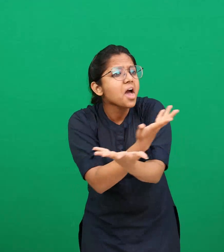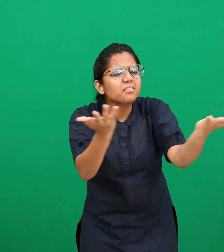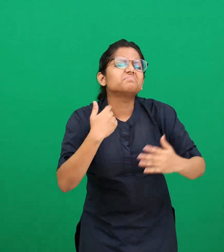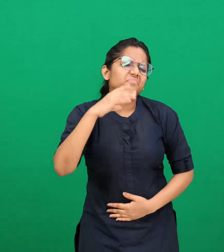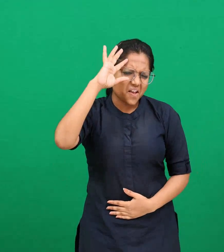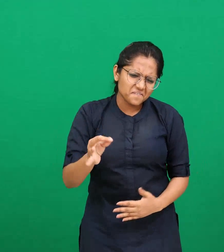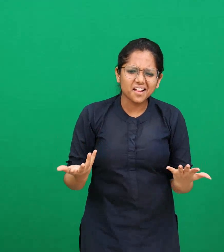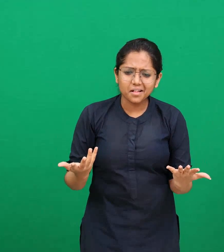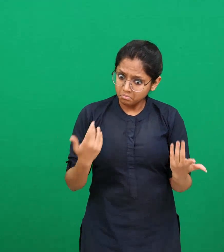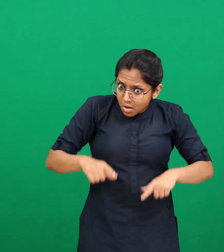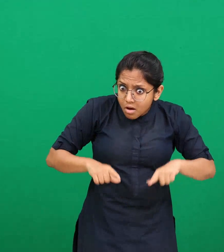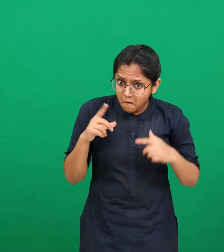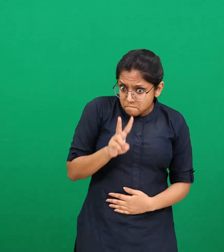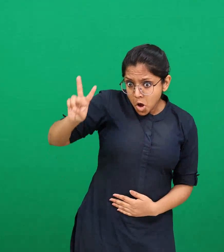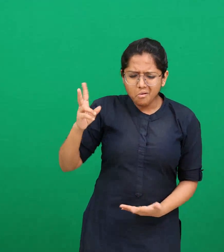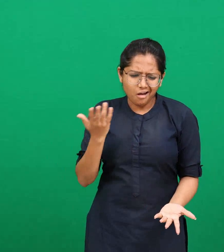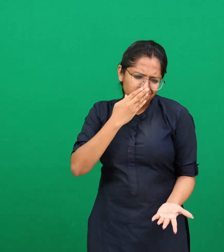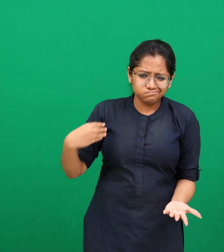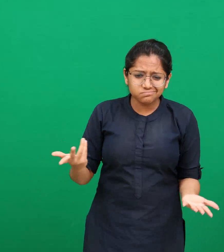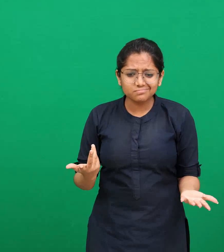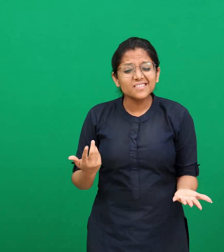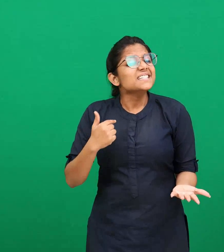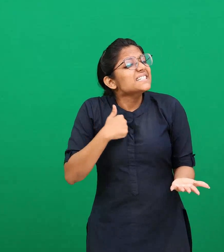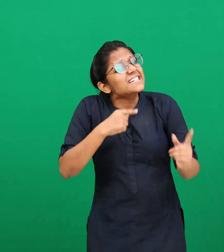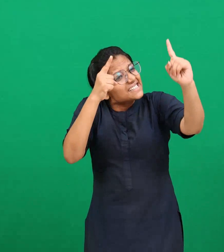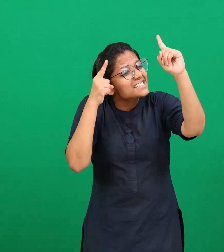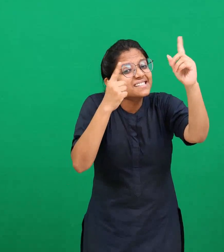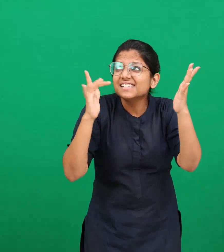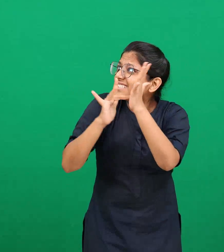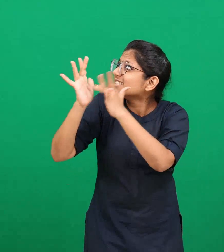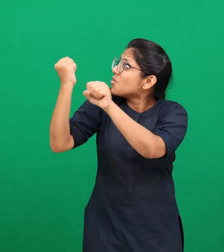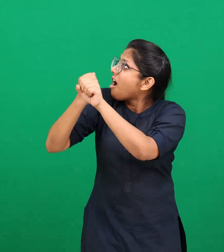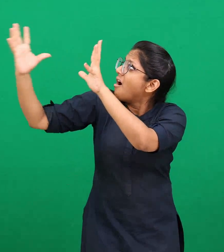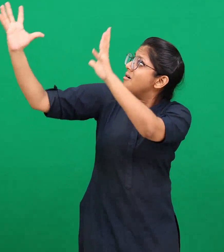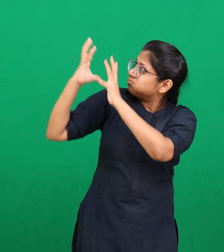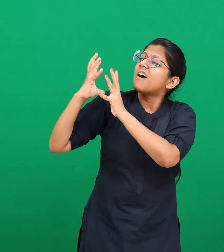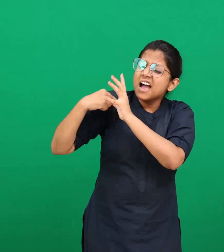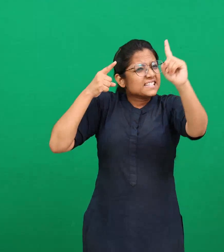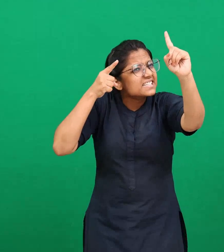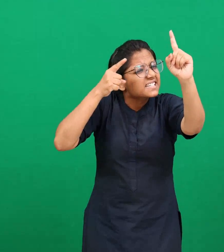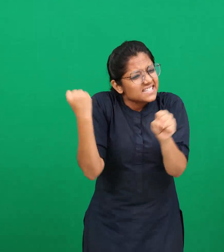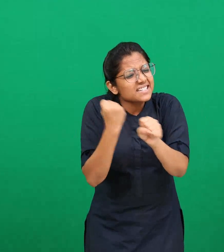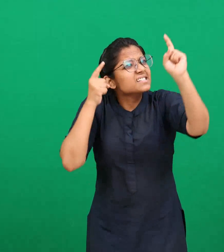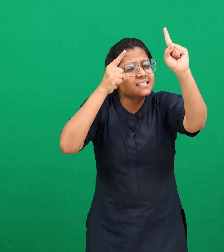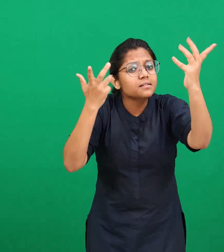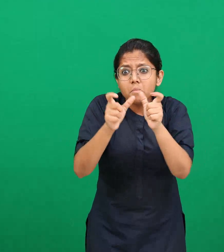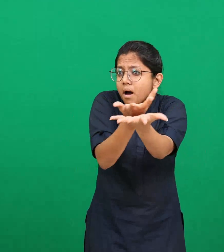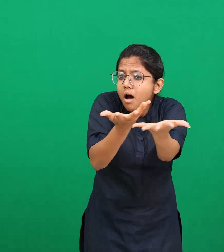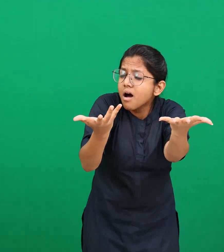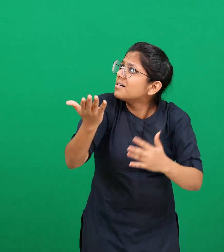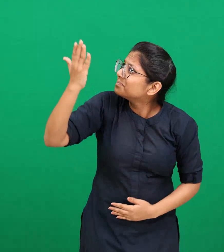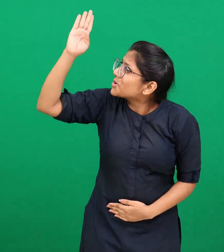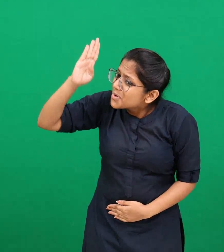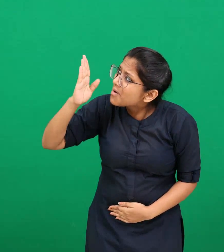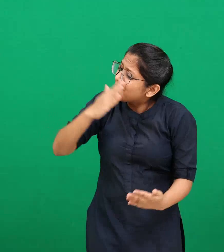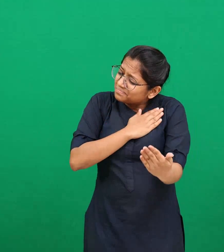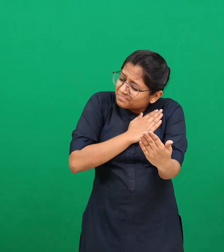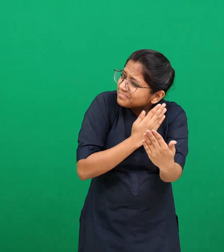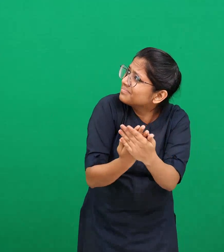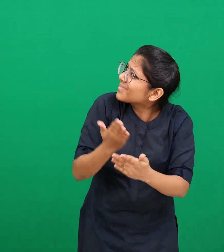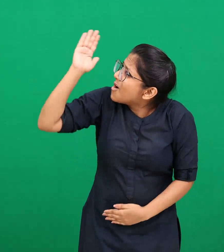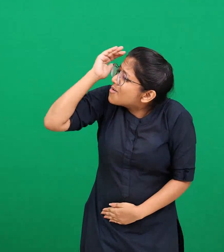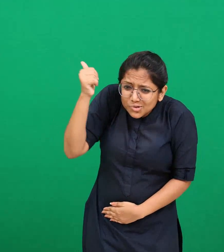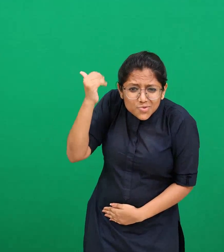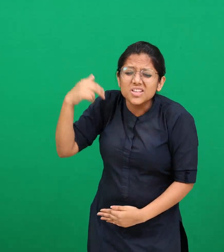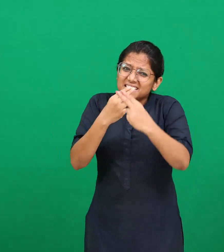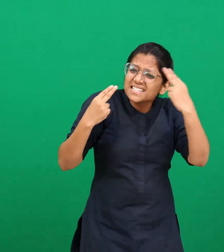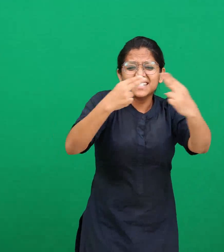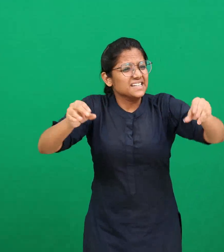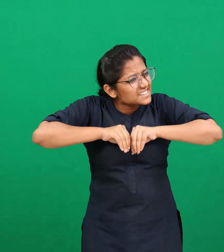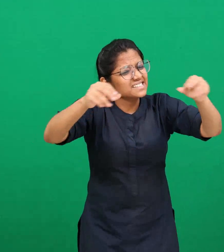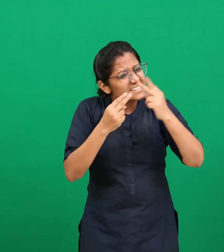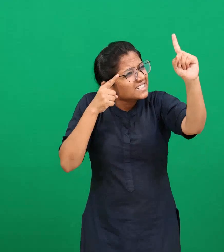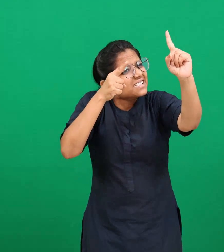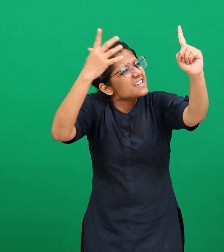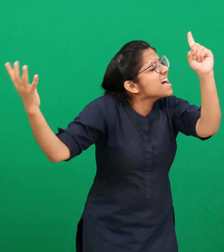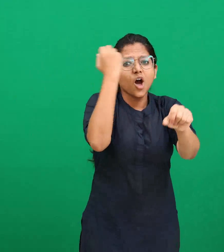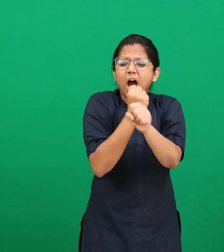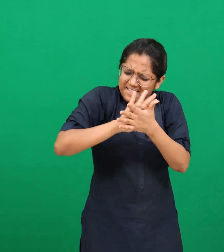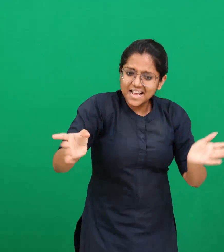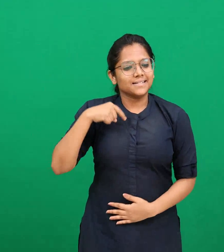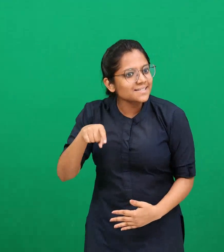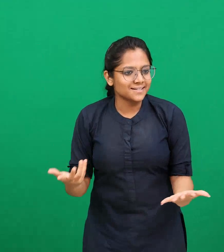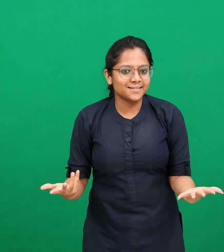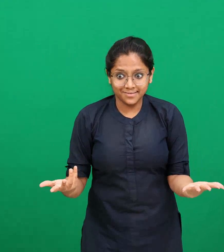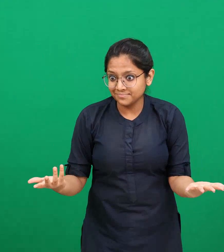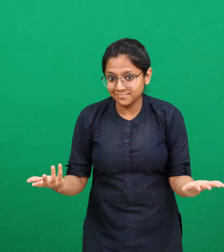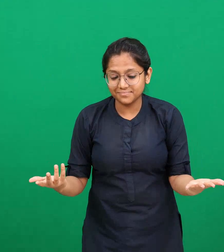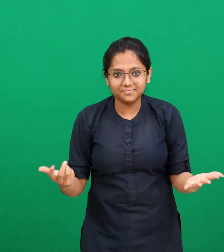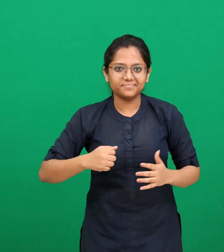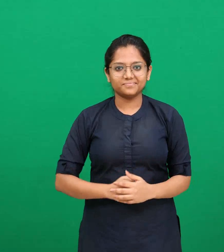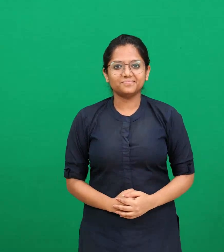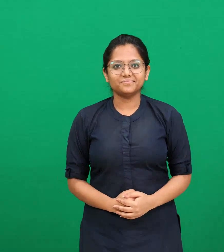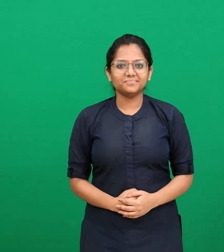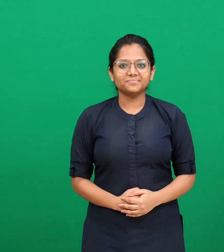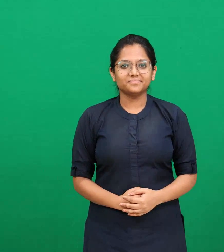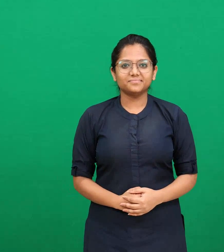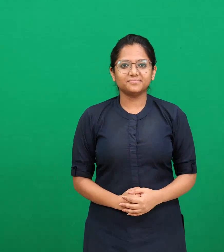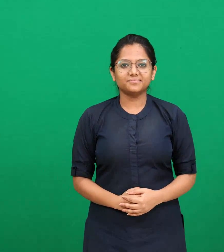But I consider my life of no value to me, if only I may finish my course and complete the ministry I have received from the Lord Jesus- the ministry of testifying to the good news of God ' s grace.